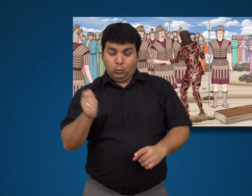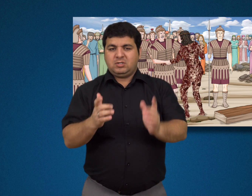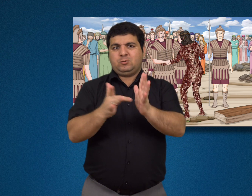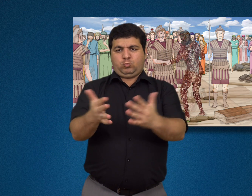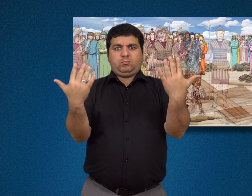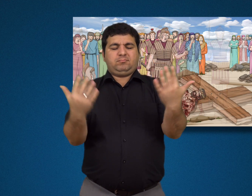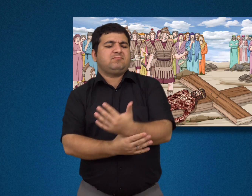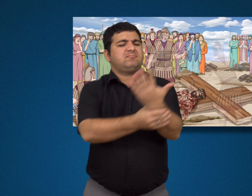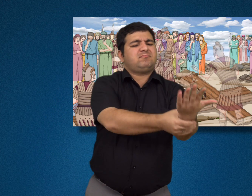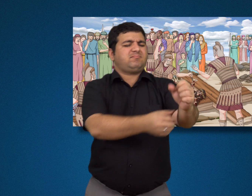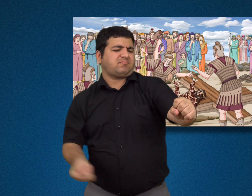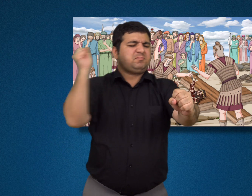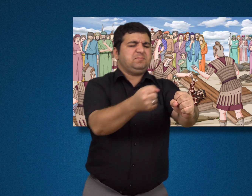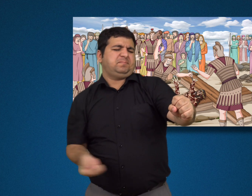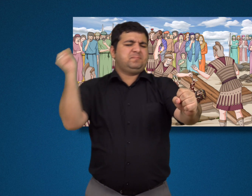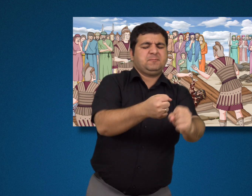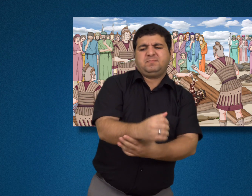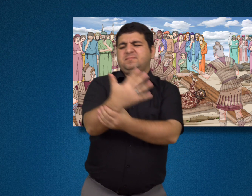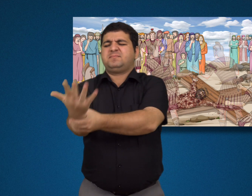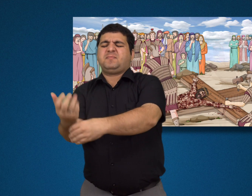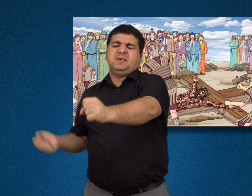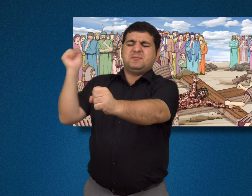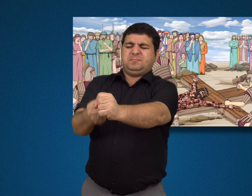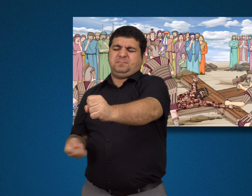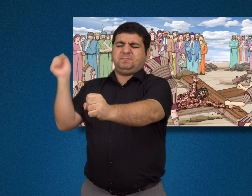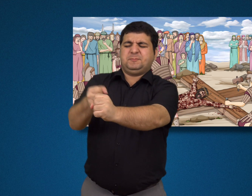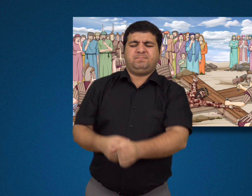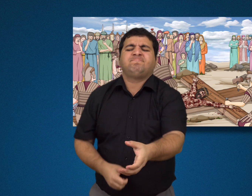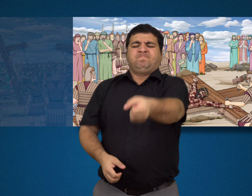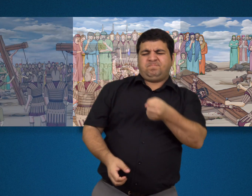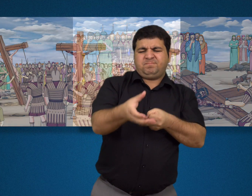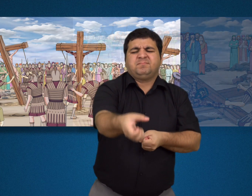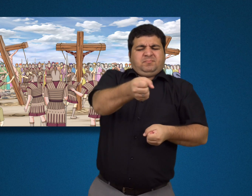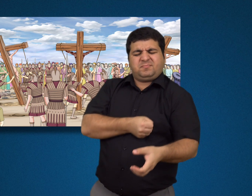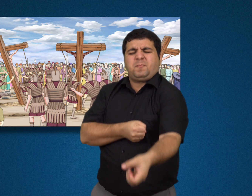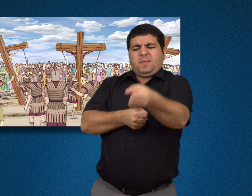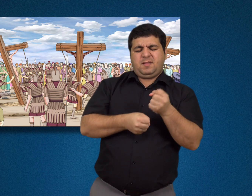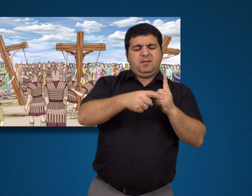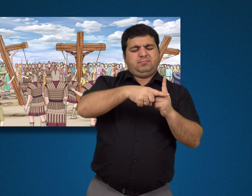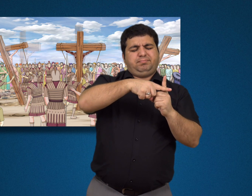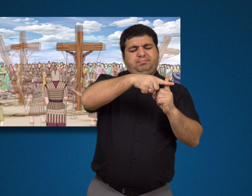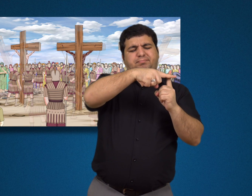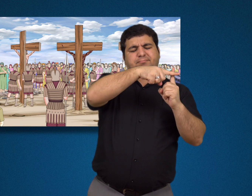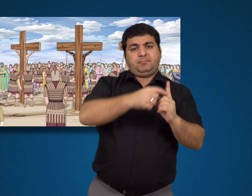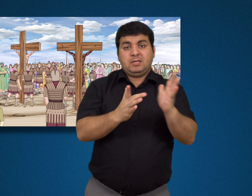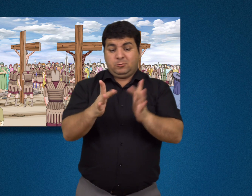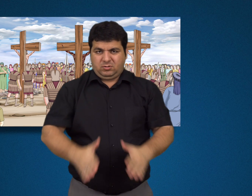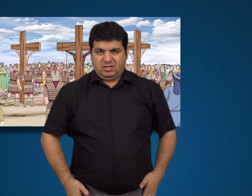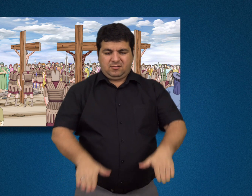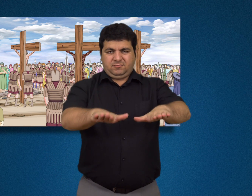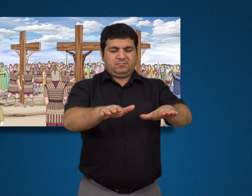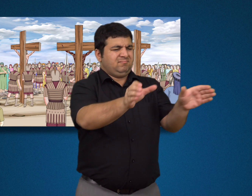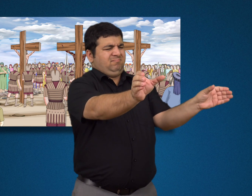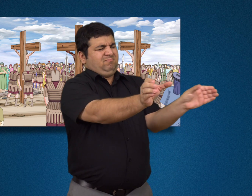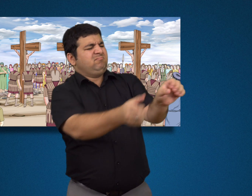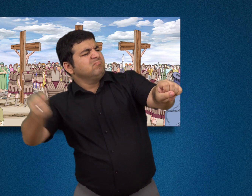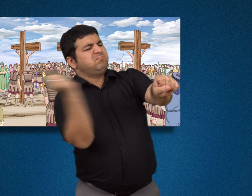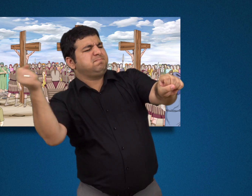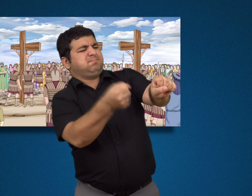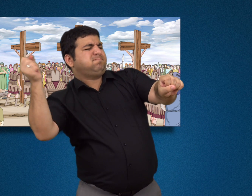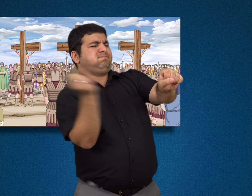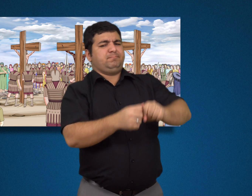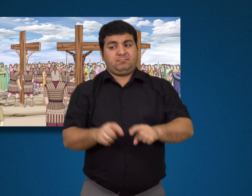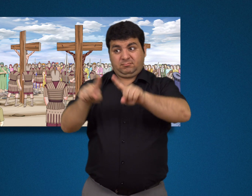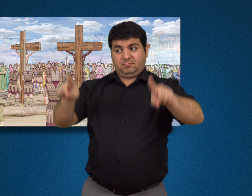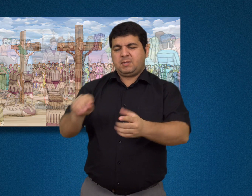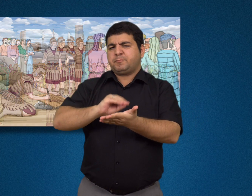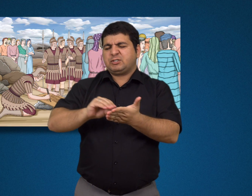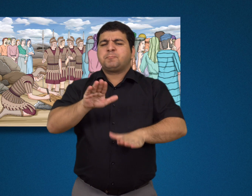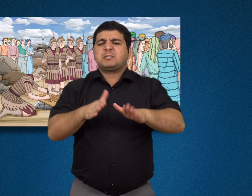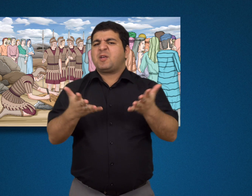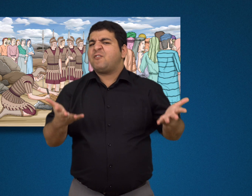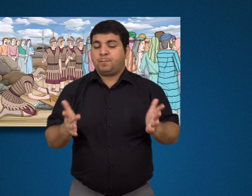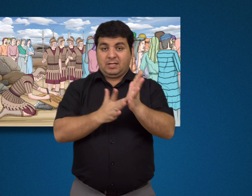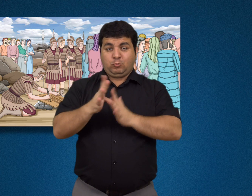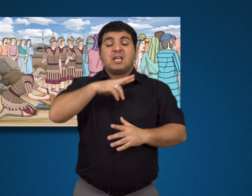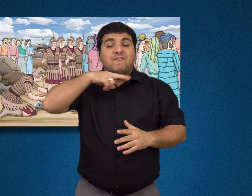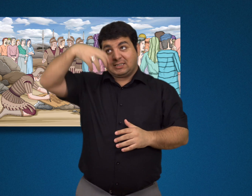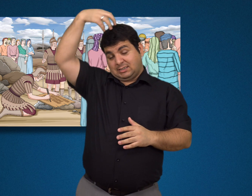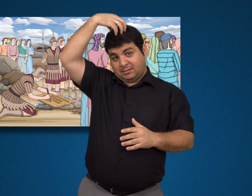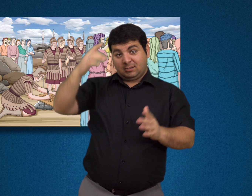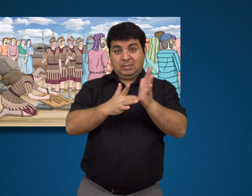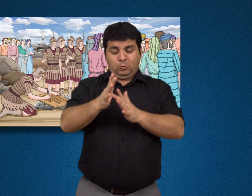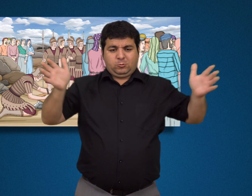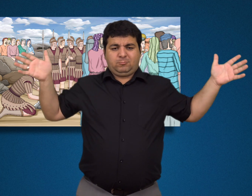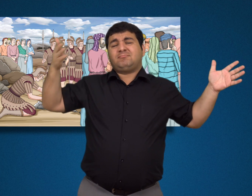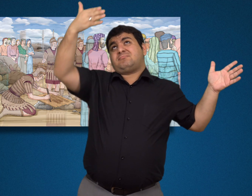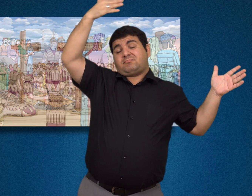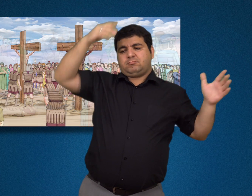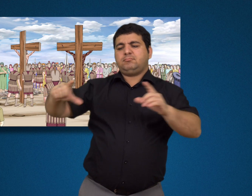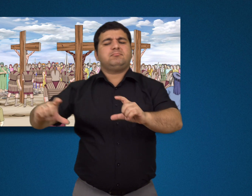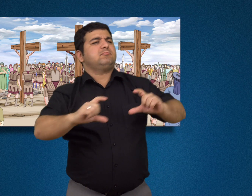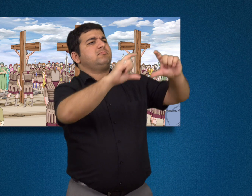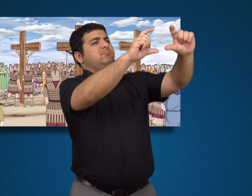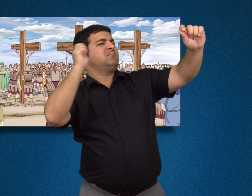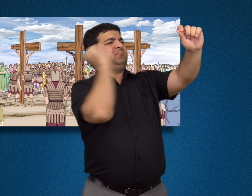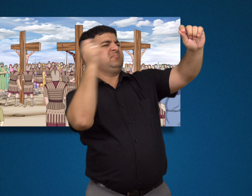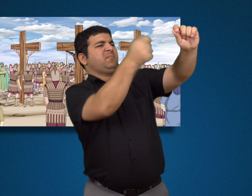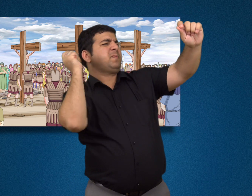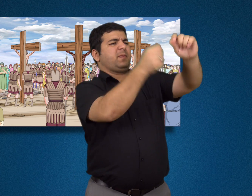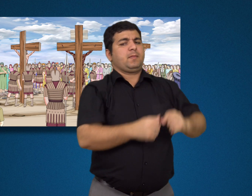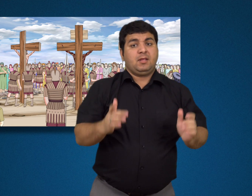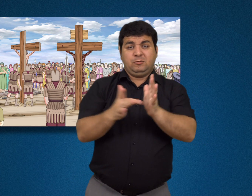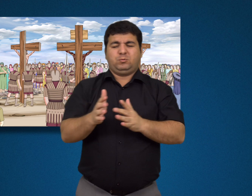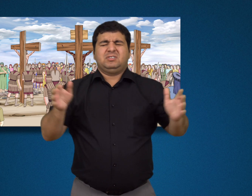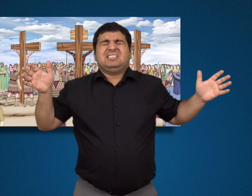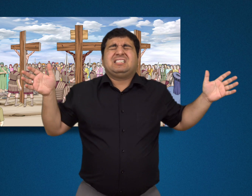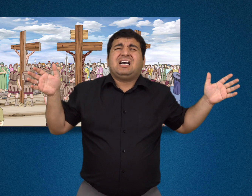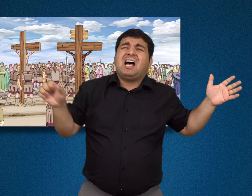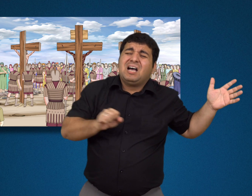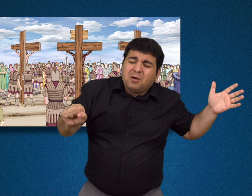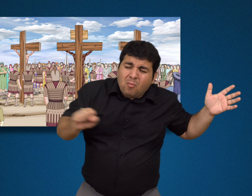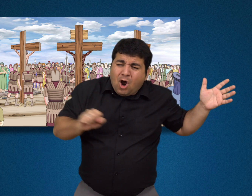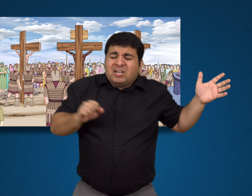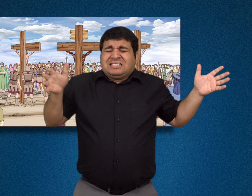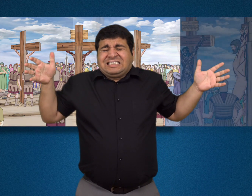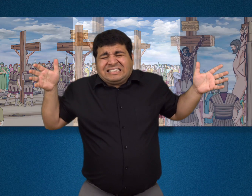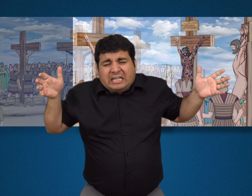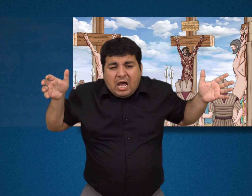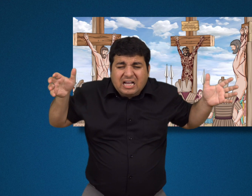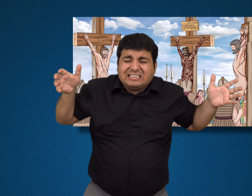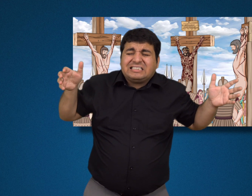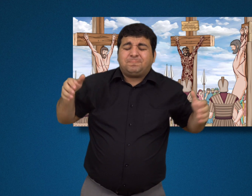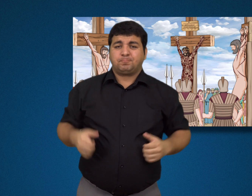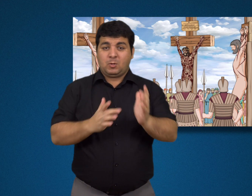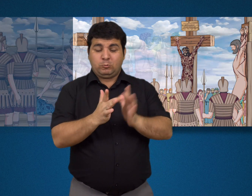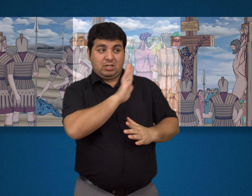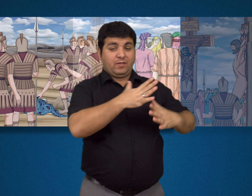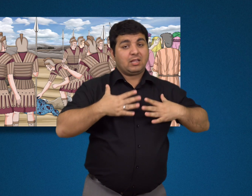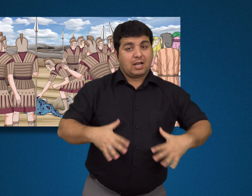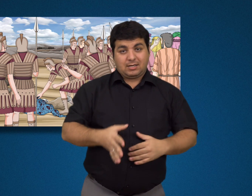When they had crucified Him, they divided up His garments by casting lots.